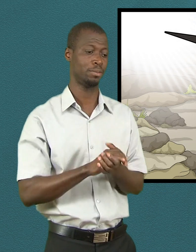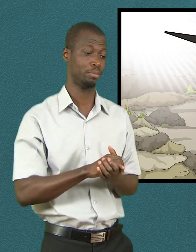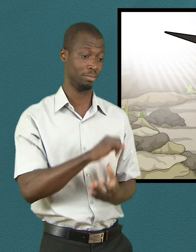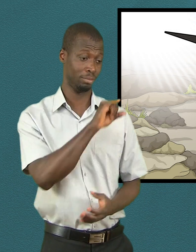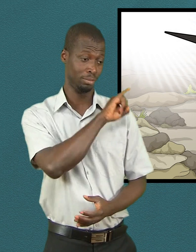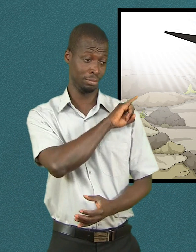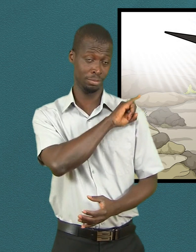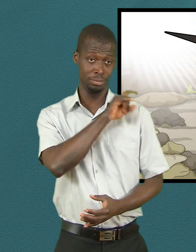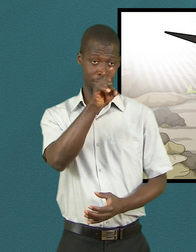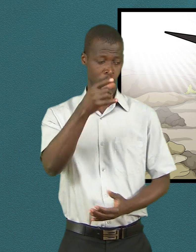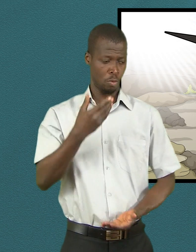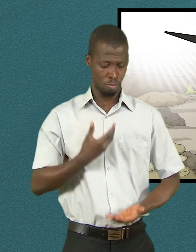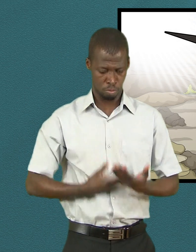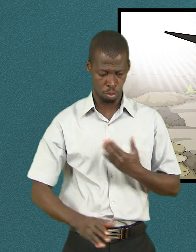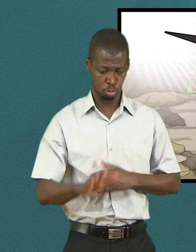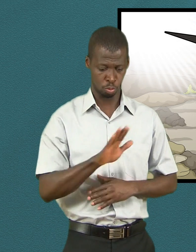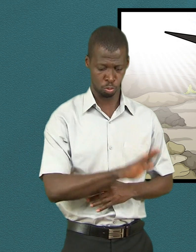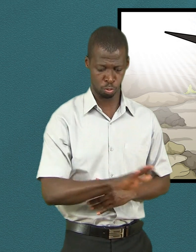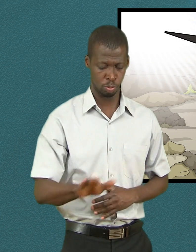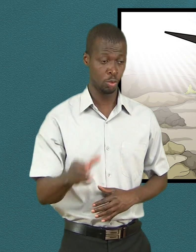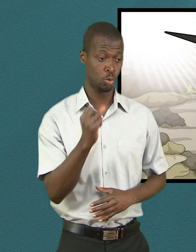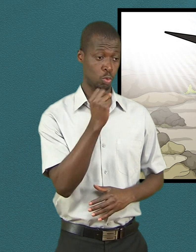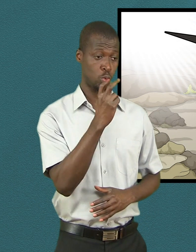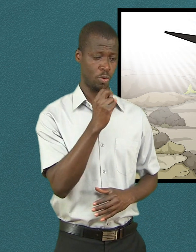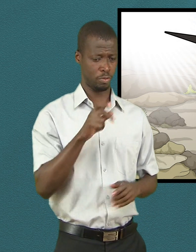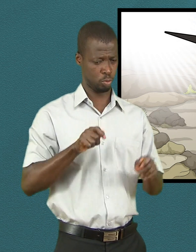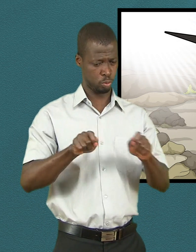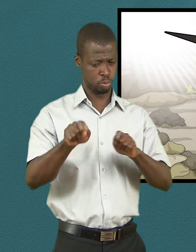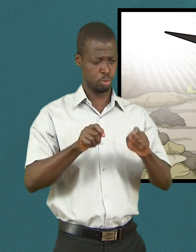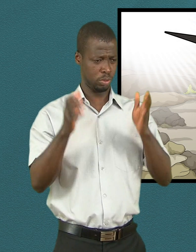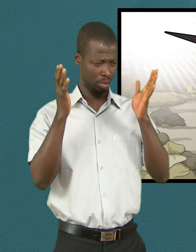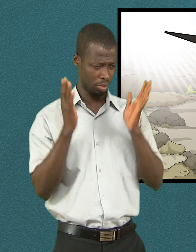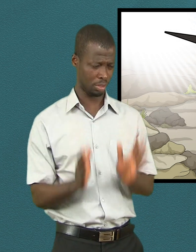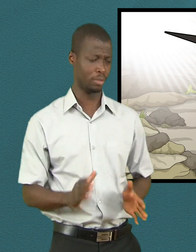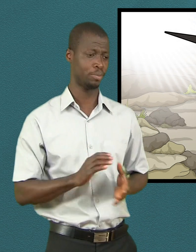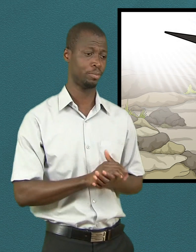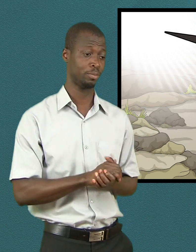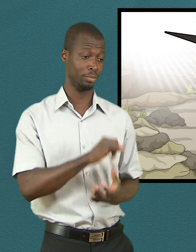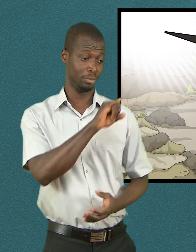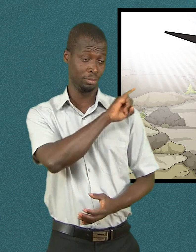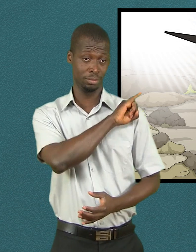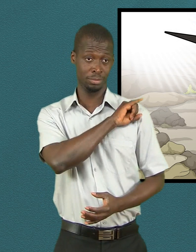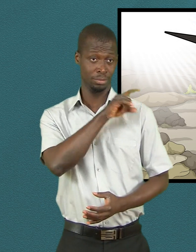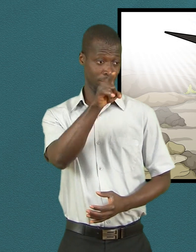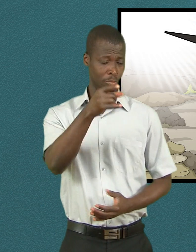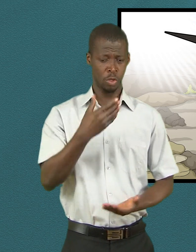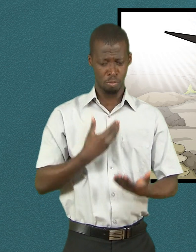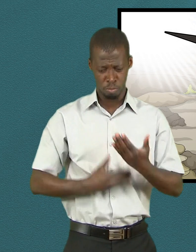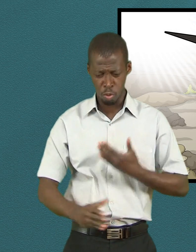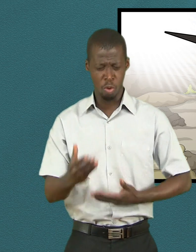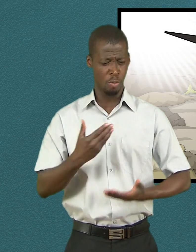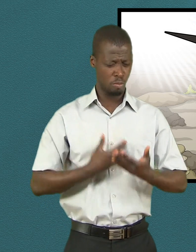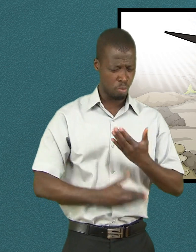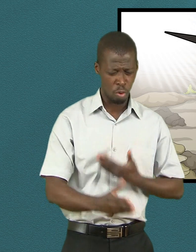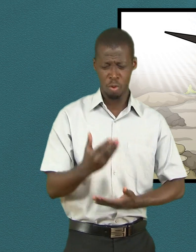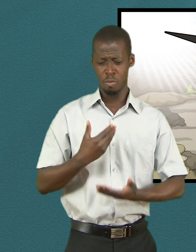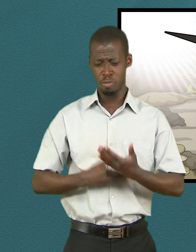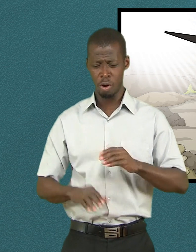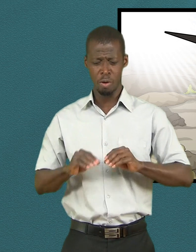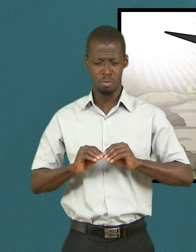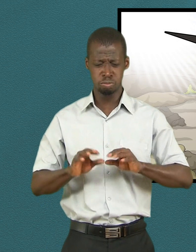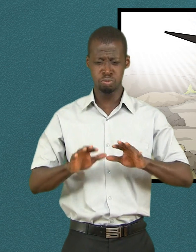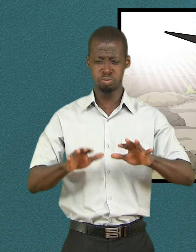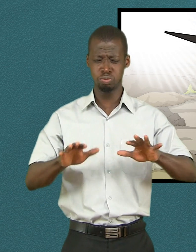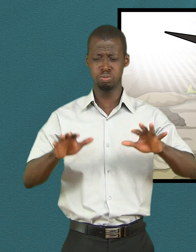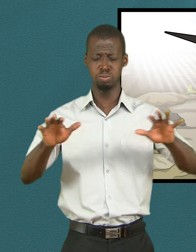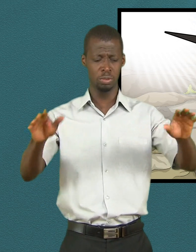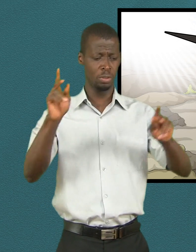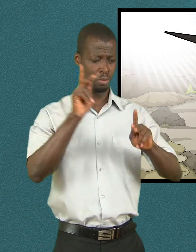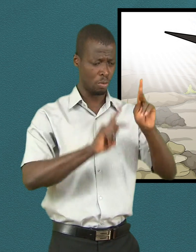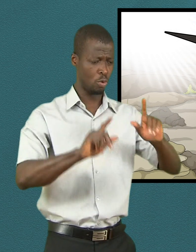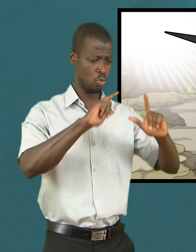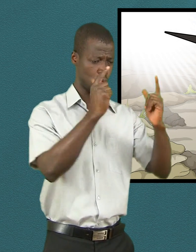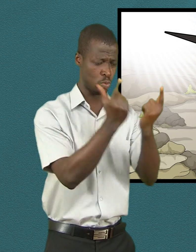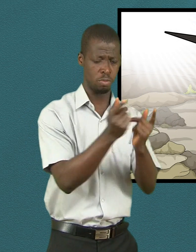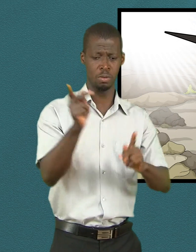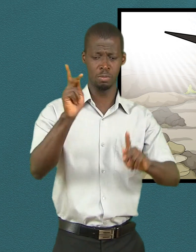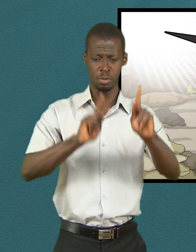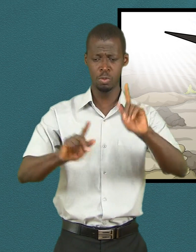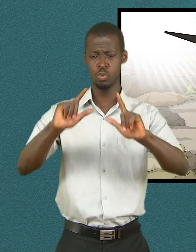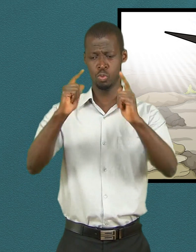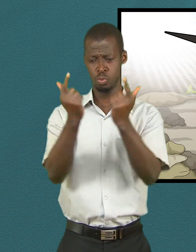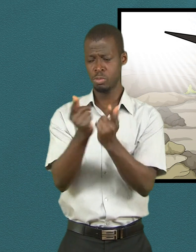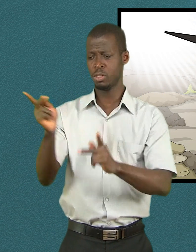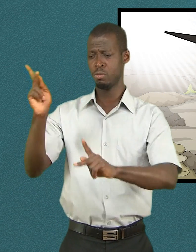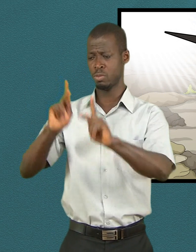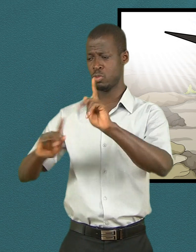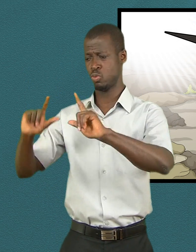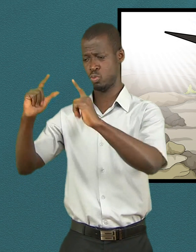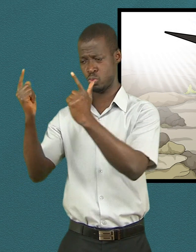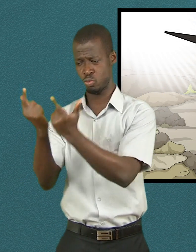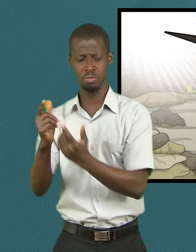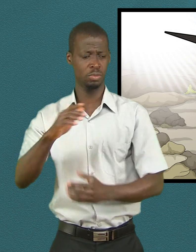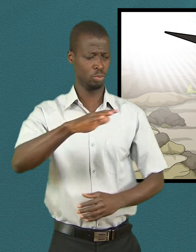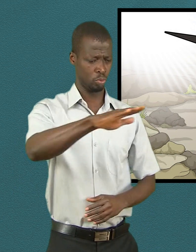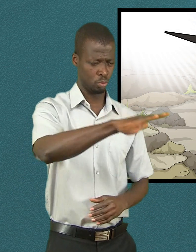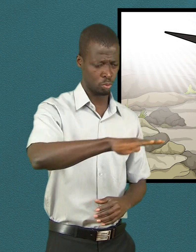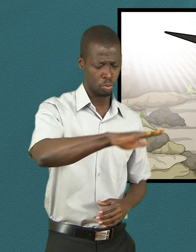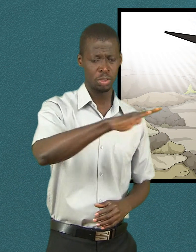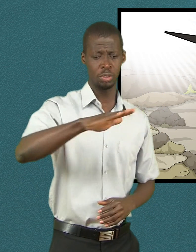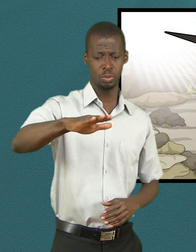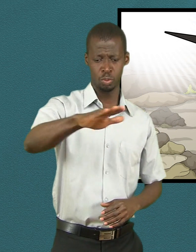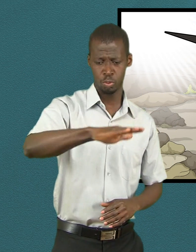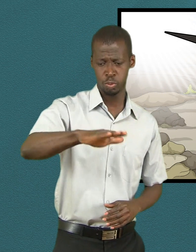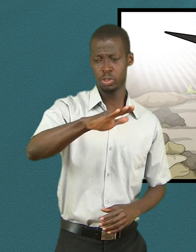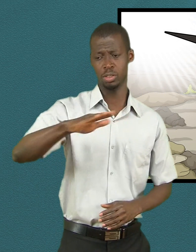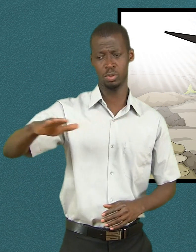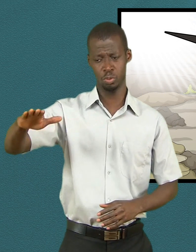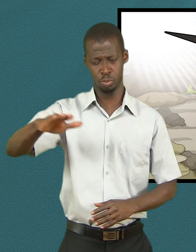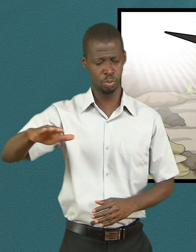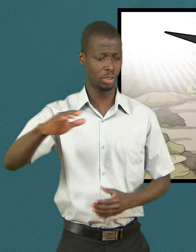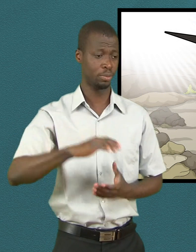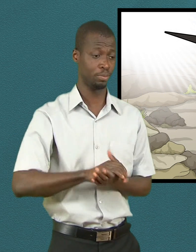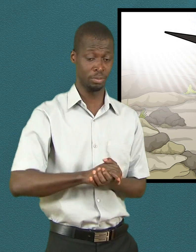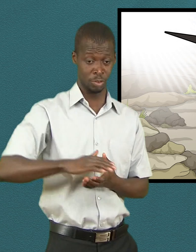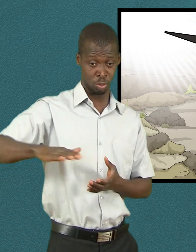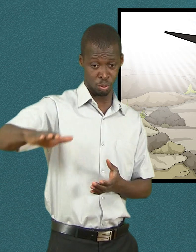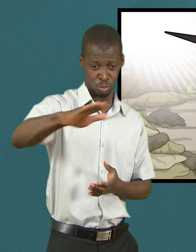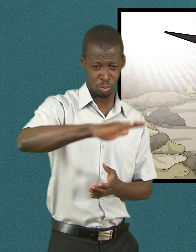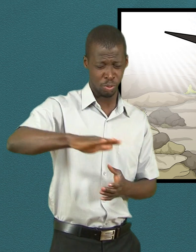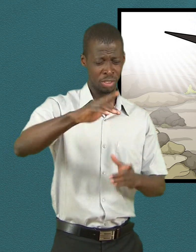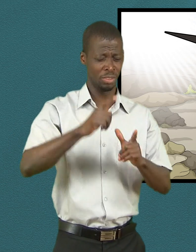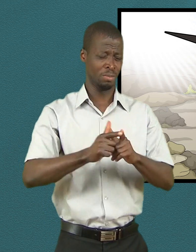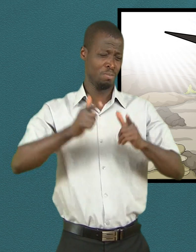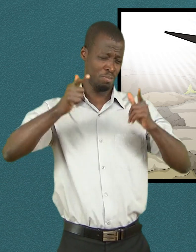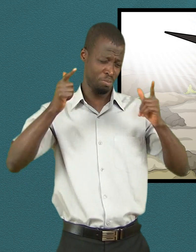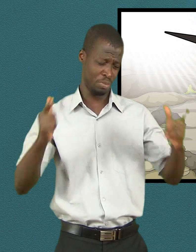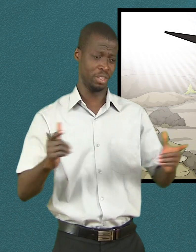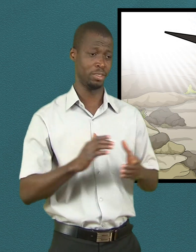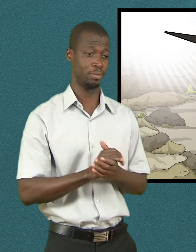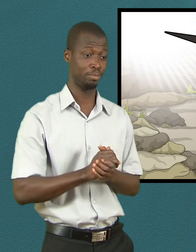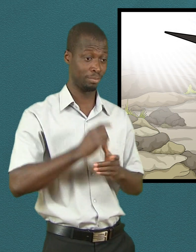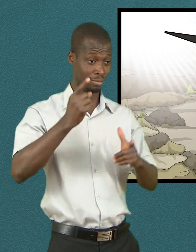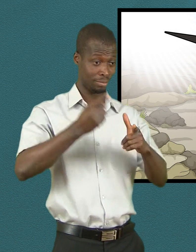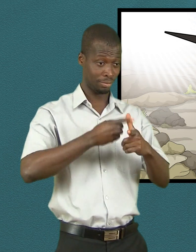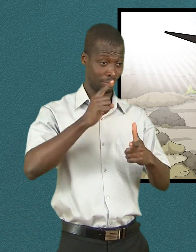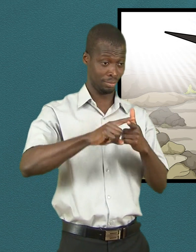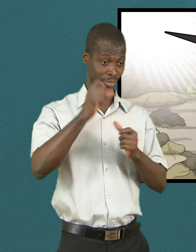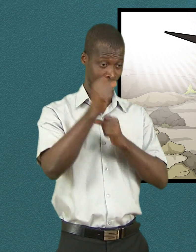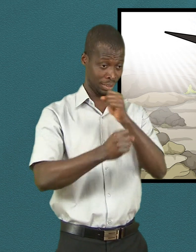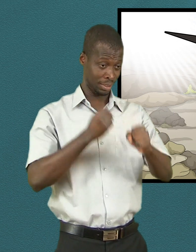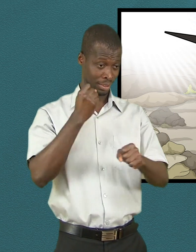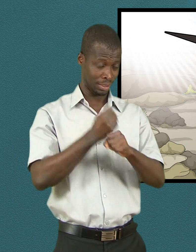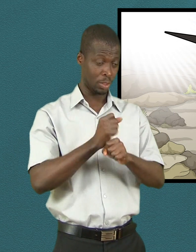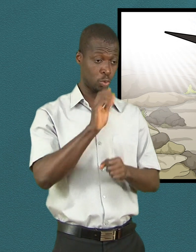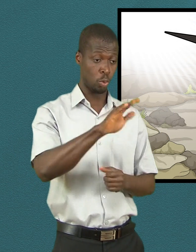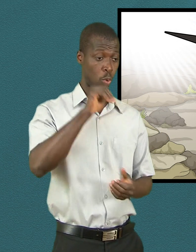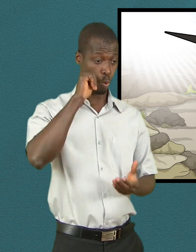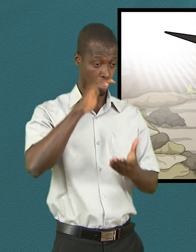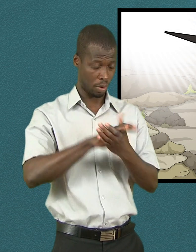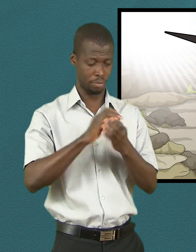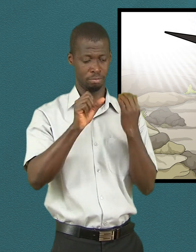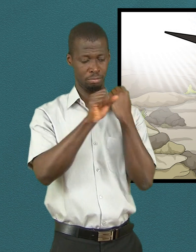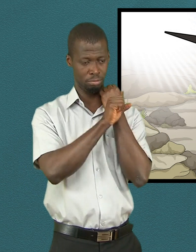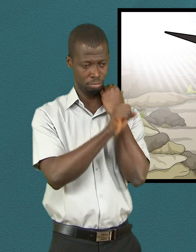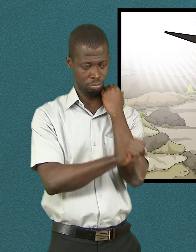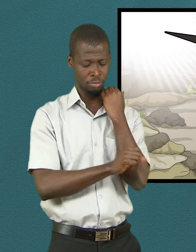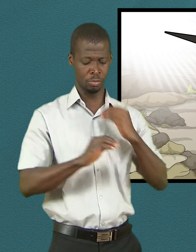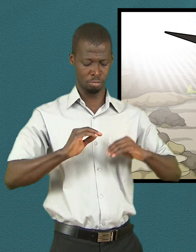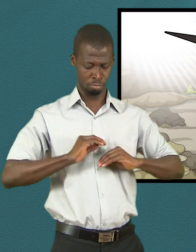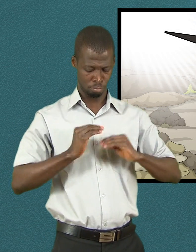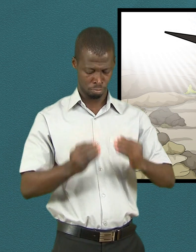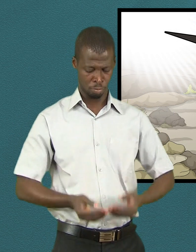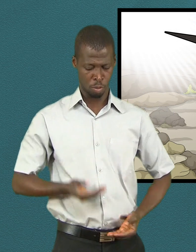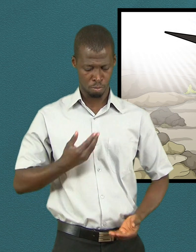He will become the father of twelve rulers, and I will make him into a great nation.